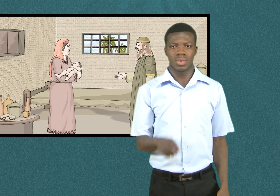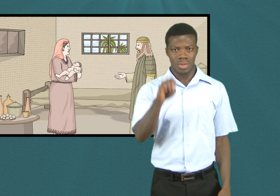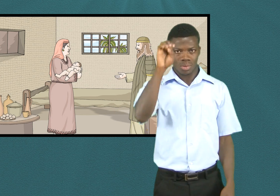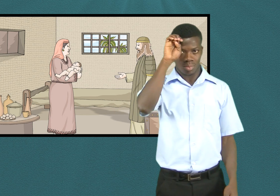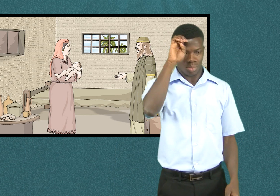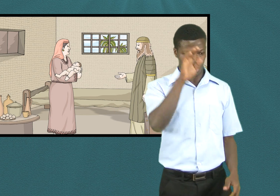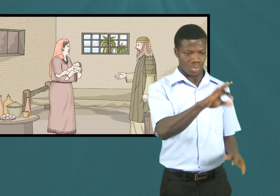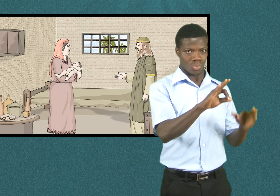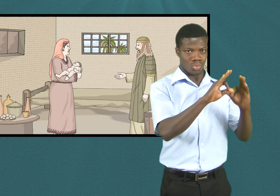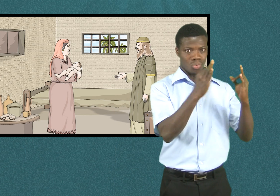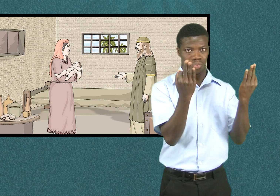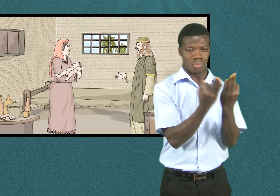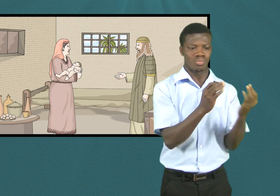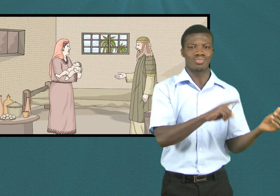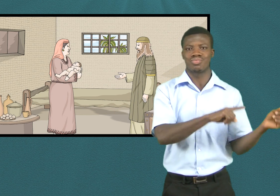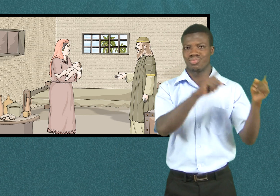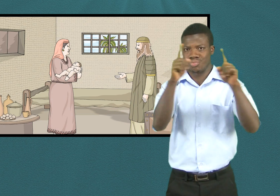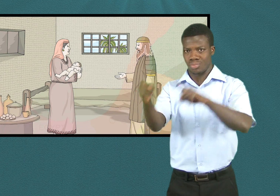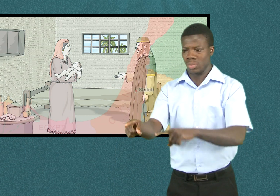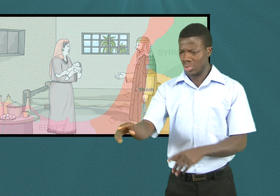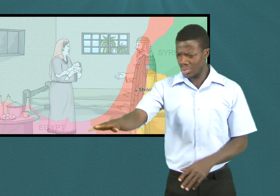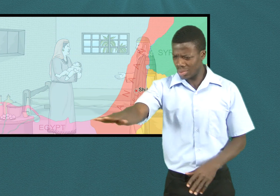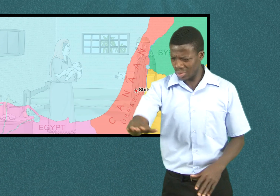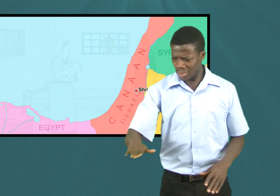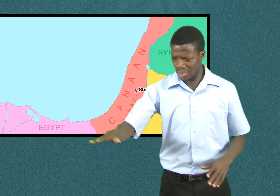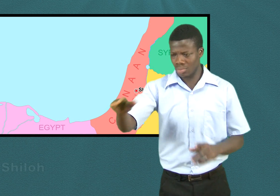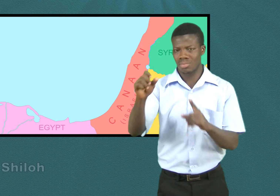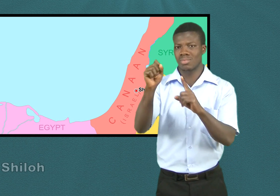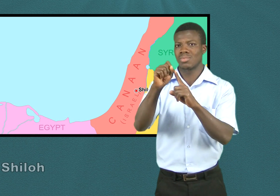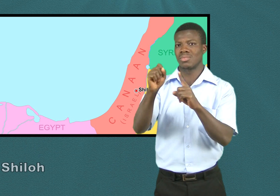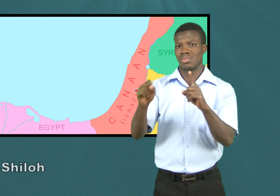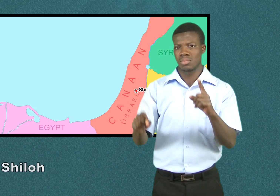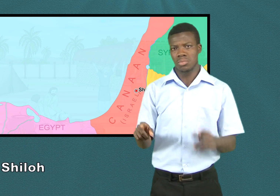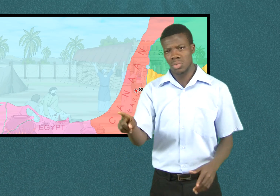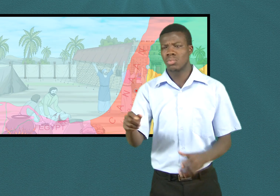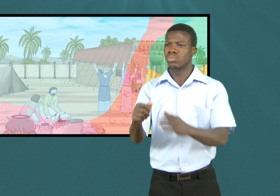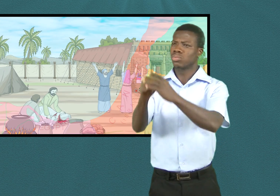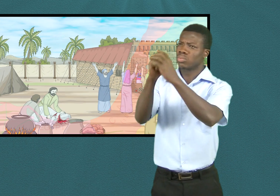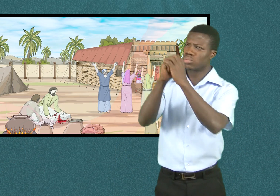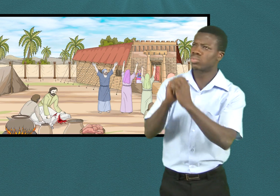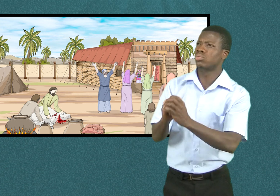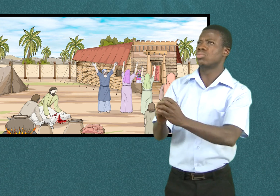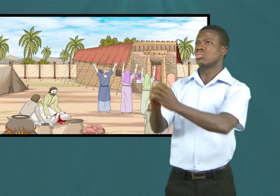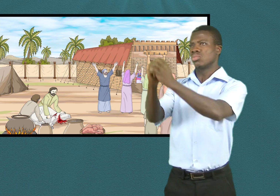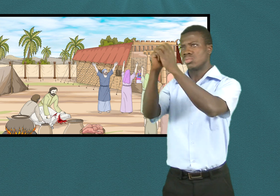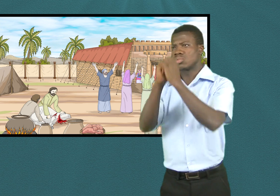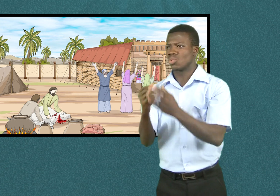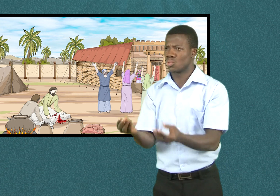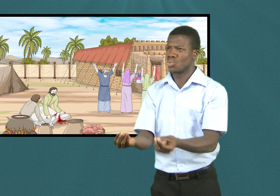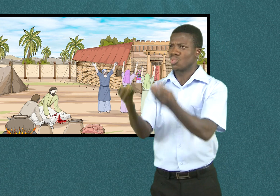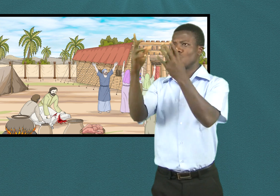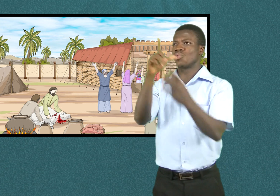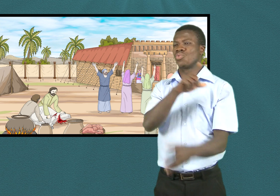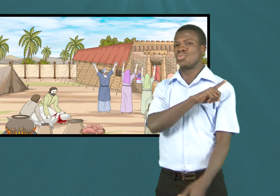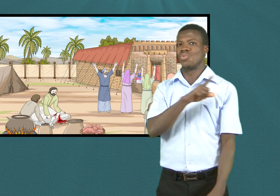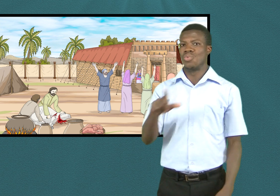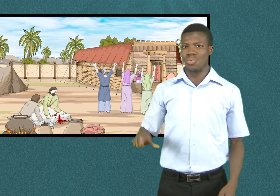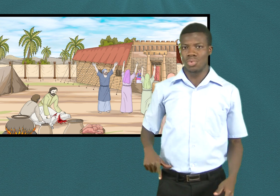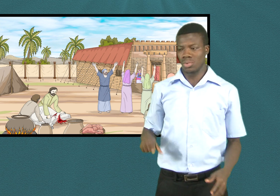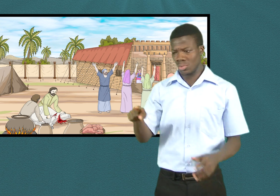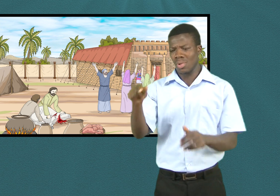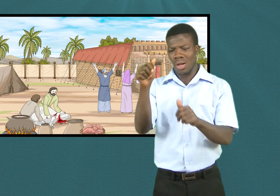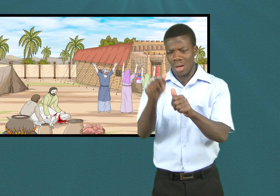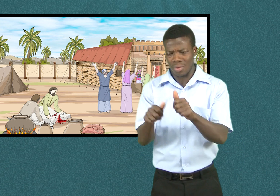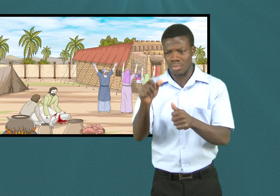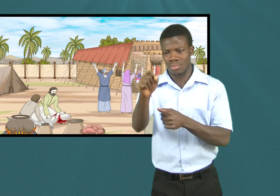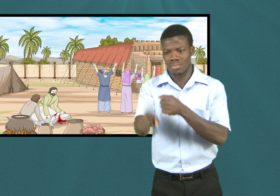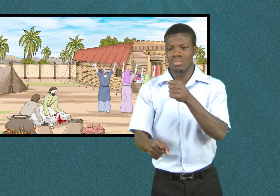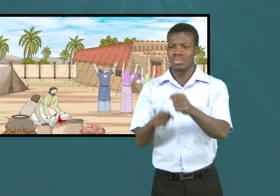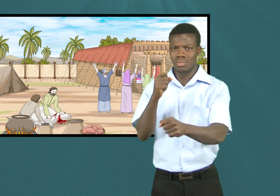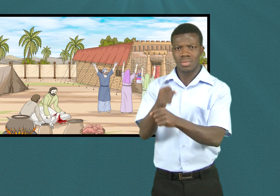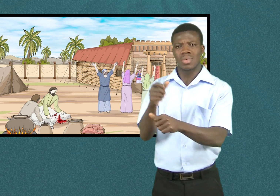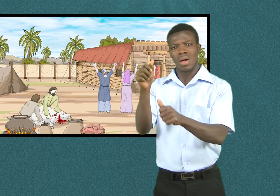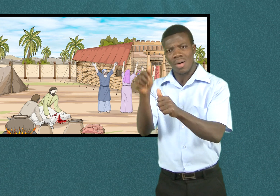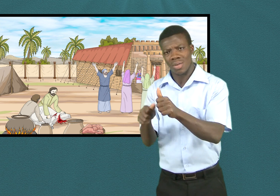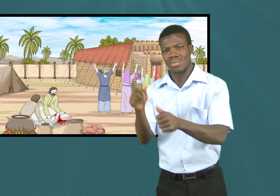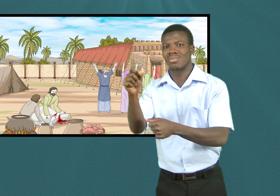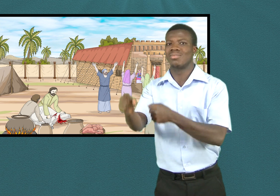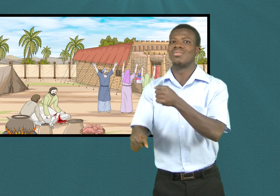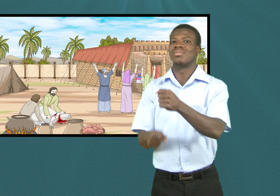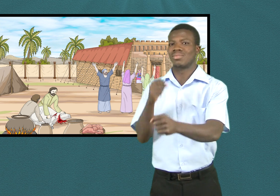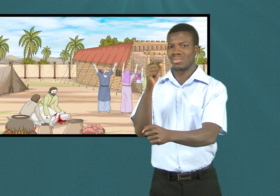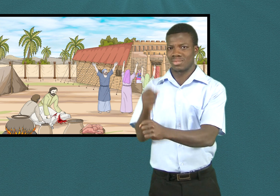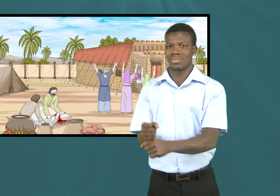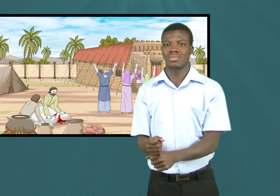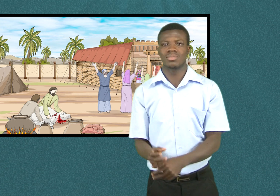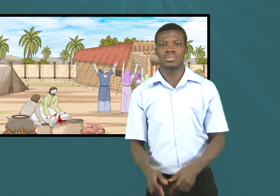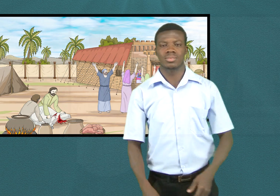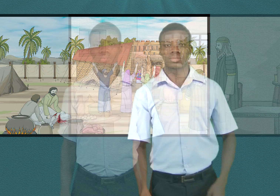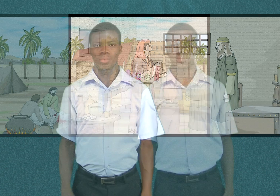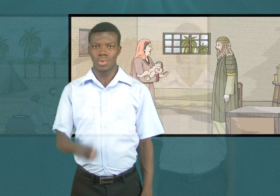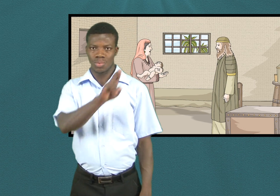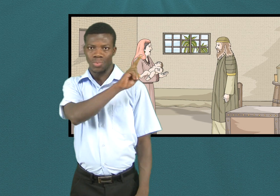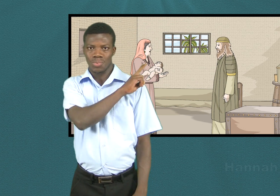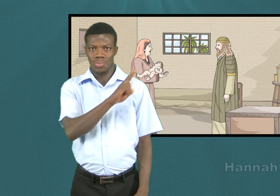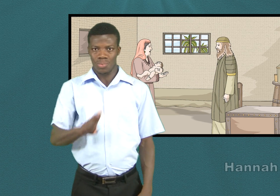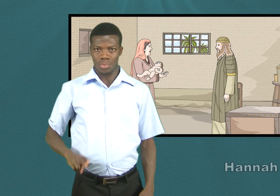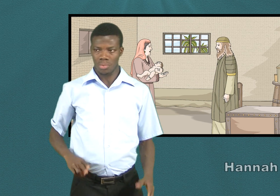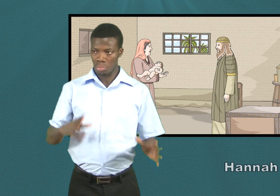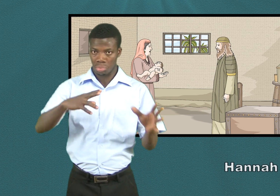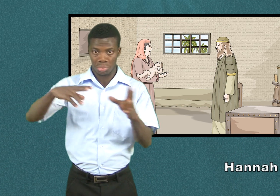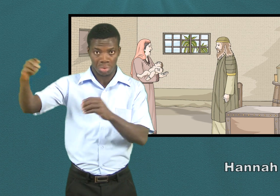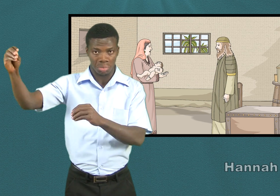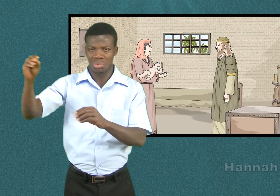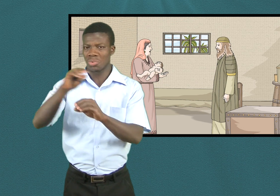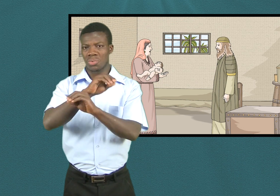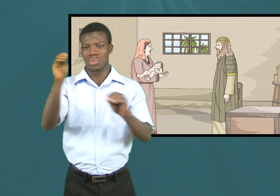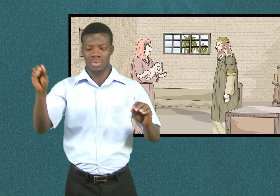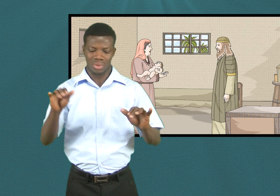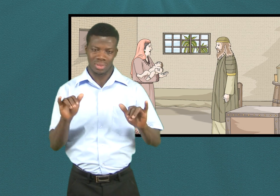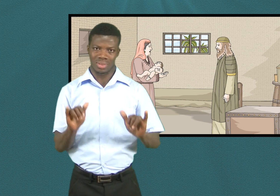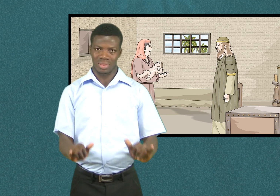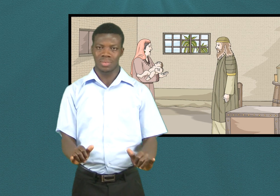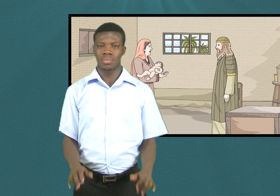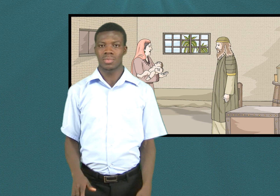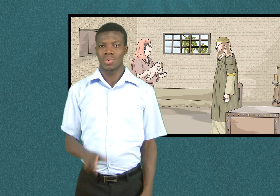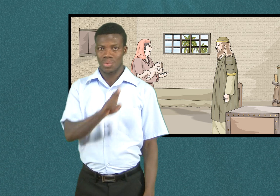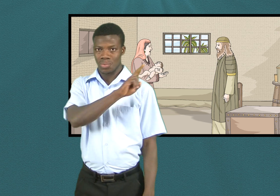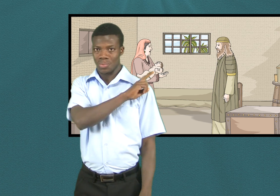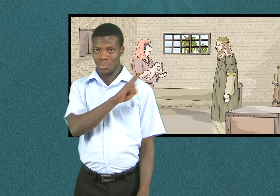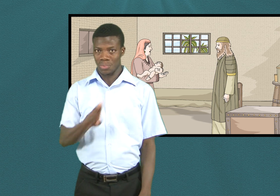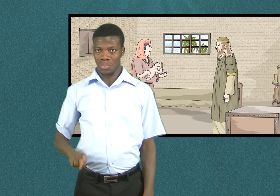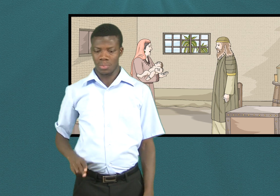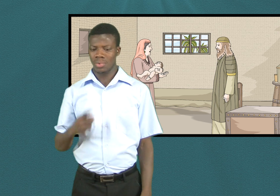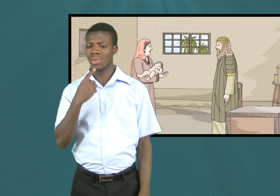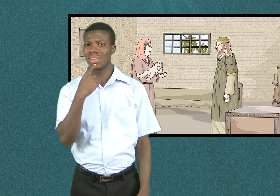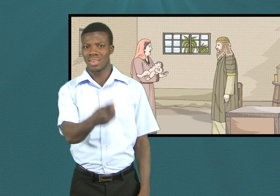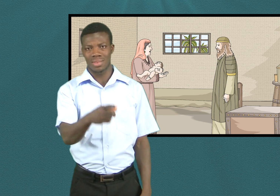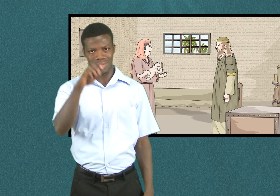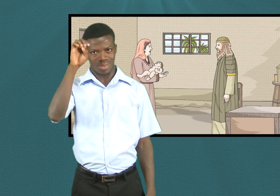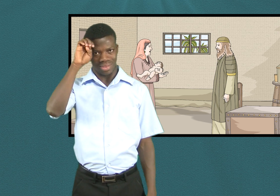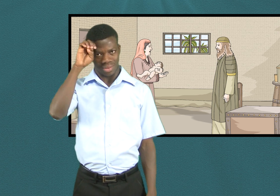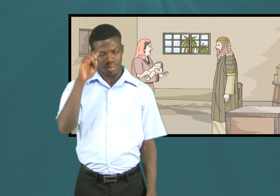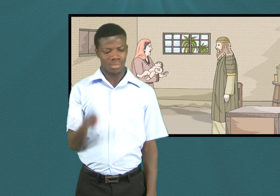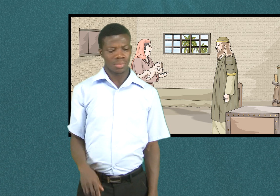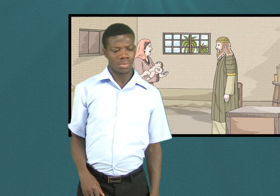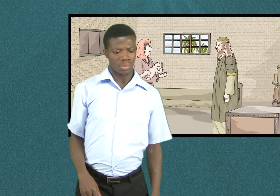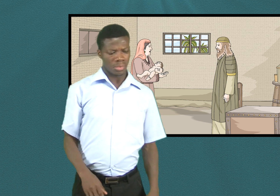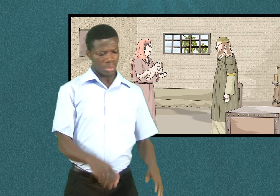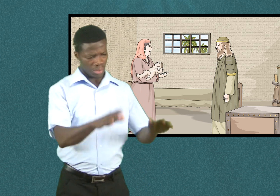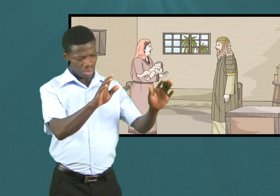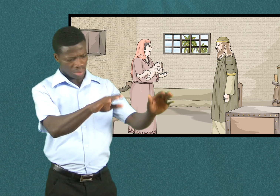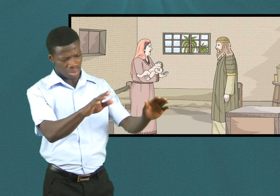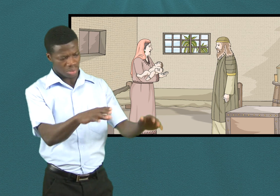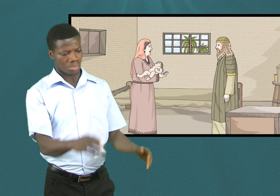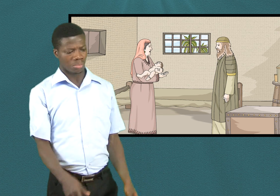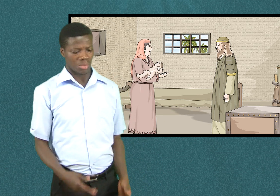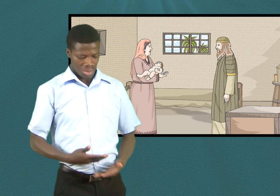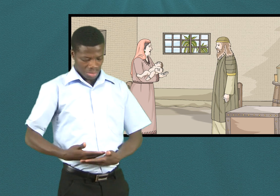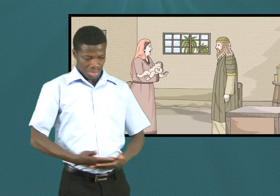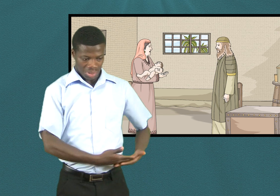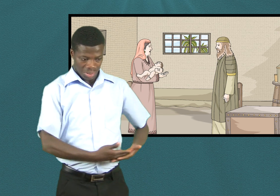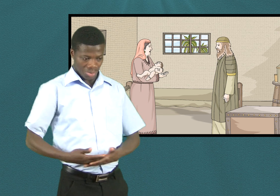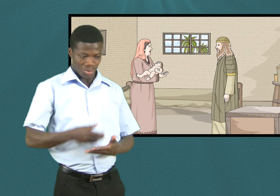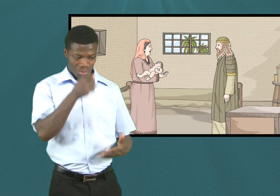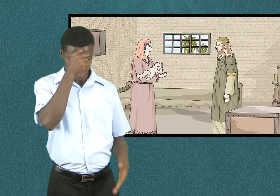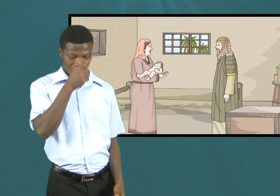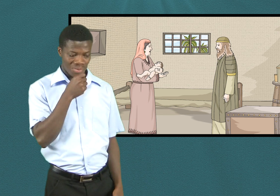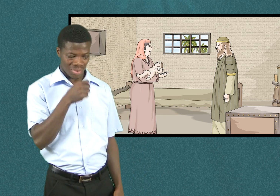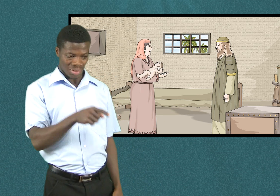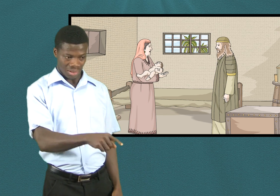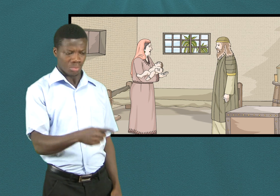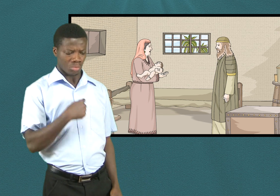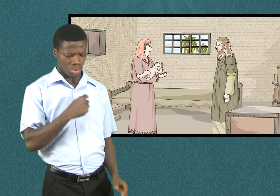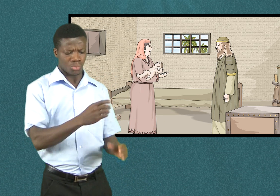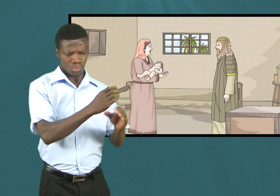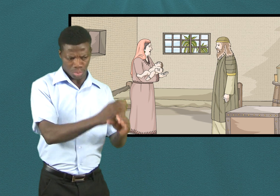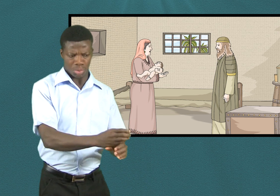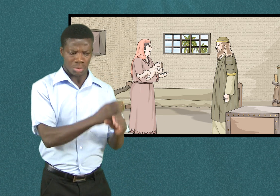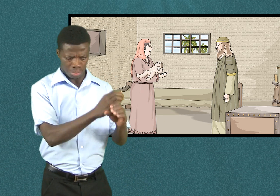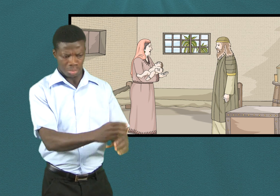Then Elkanah and all his house went up to make the annual sacrifice to the LORD and to fulfill his vow, but Hannah did not go.